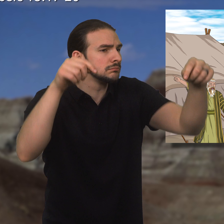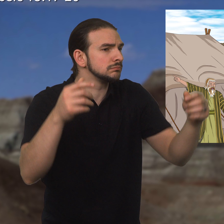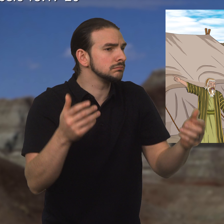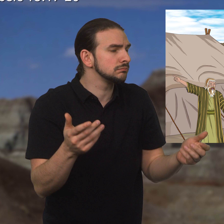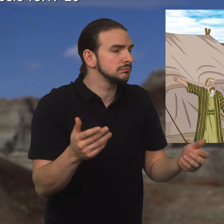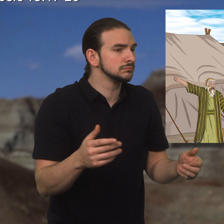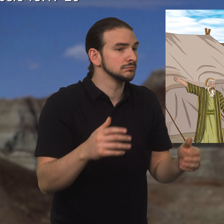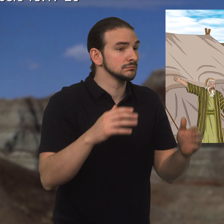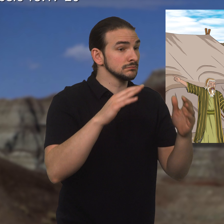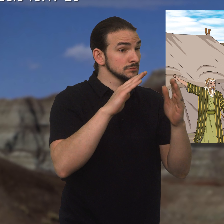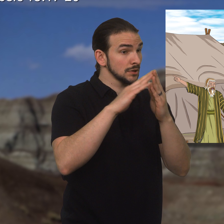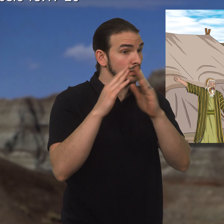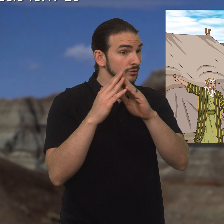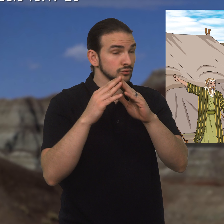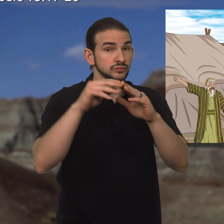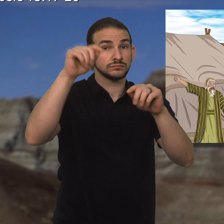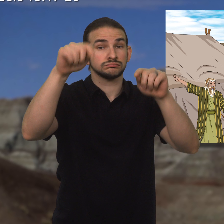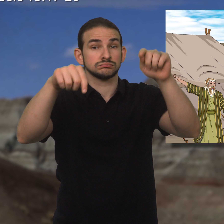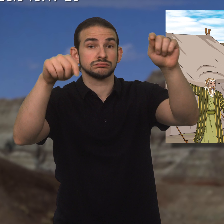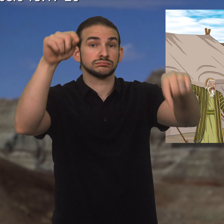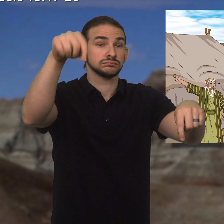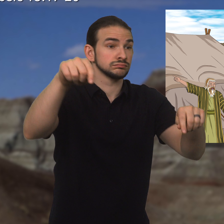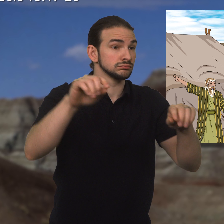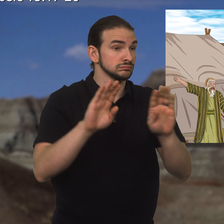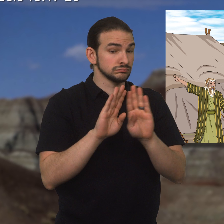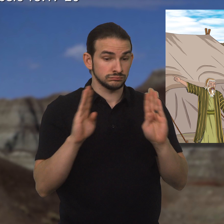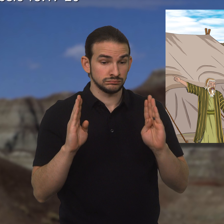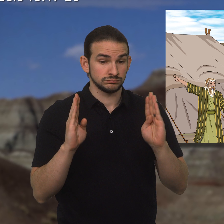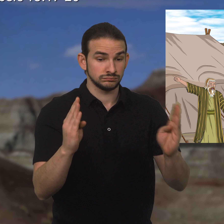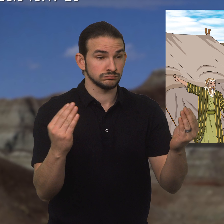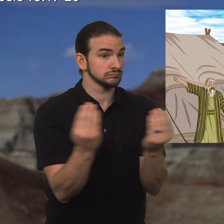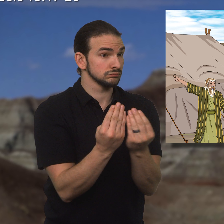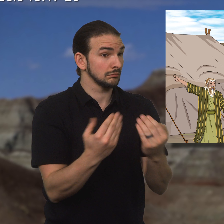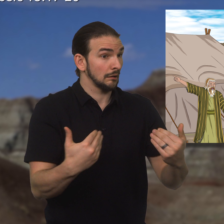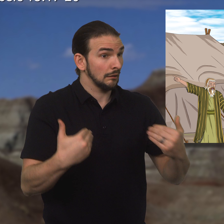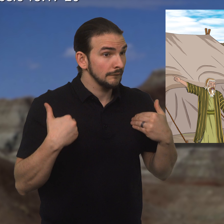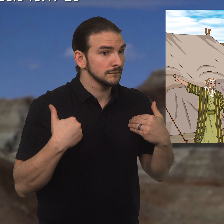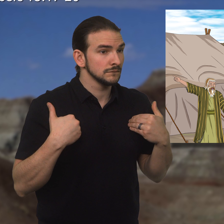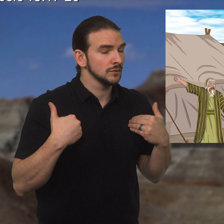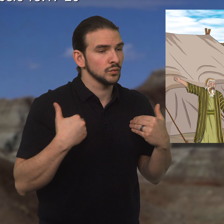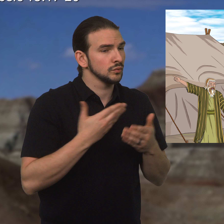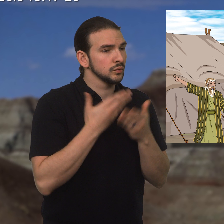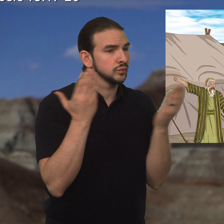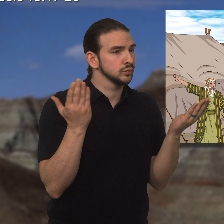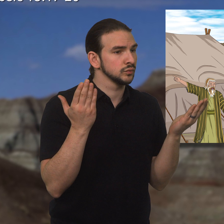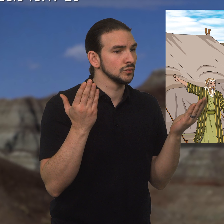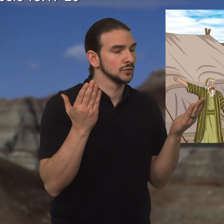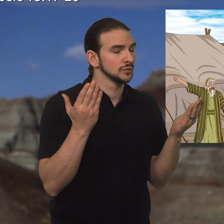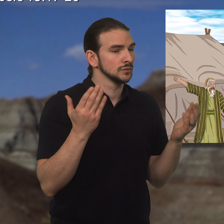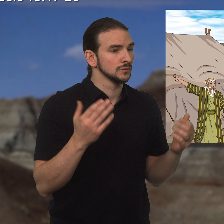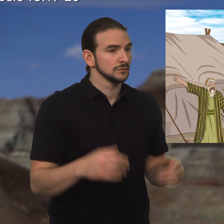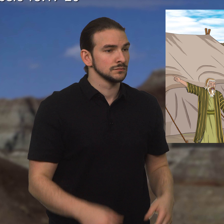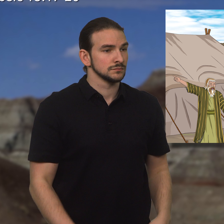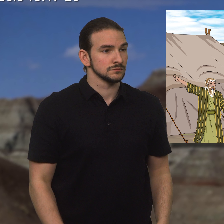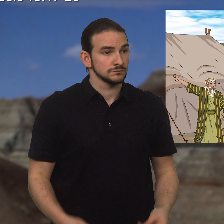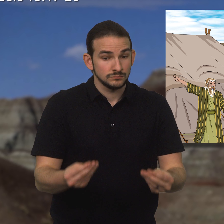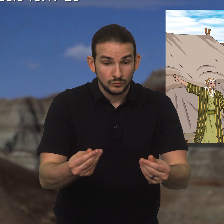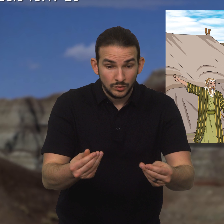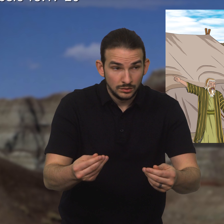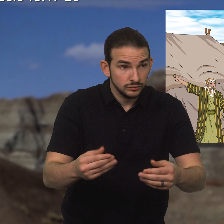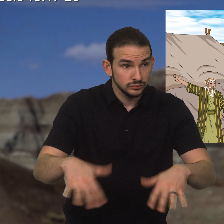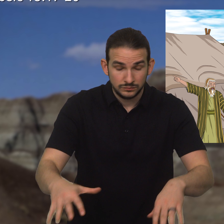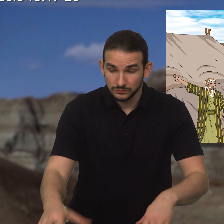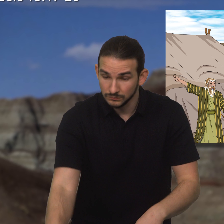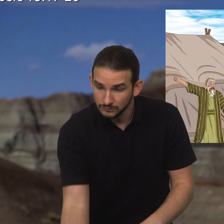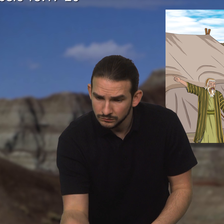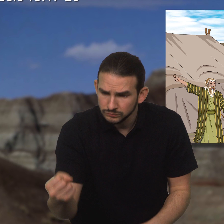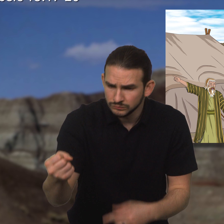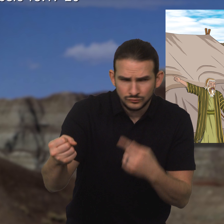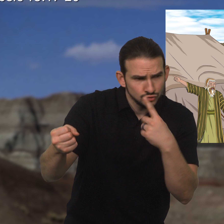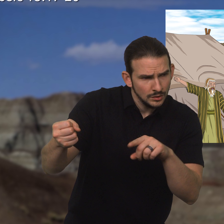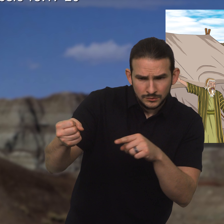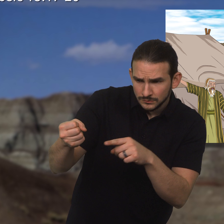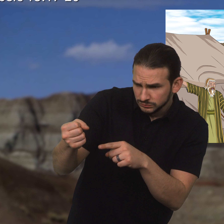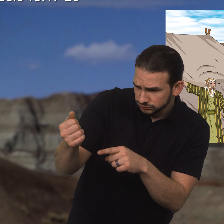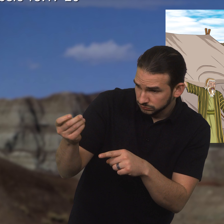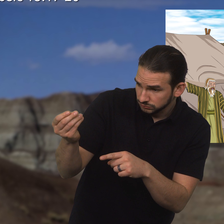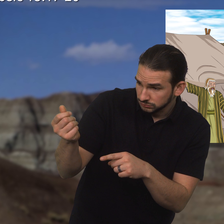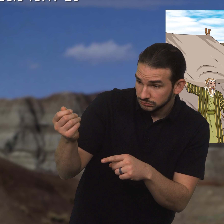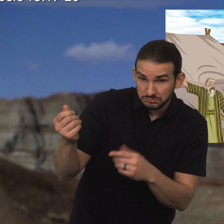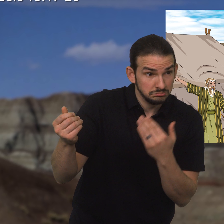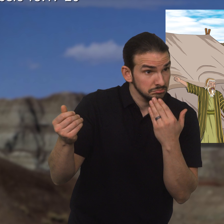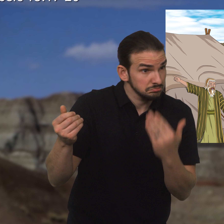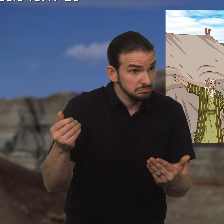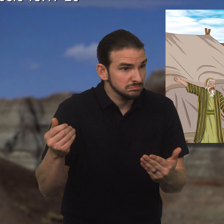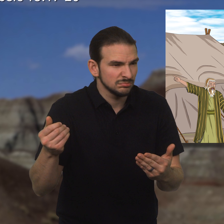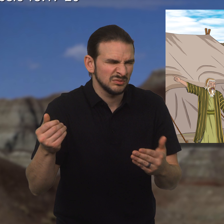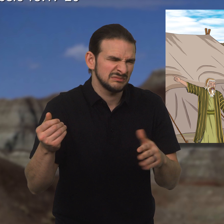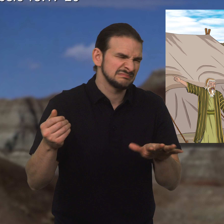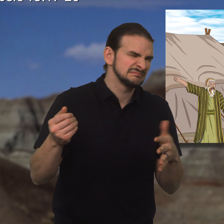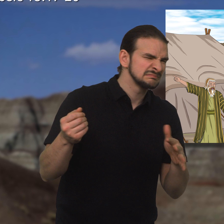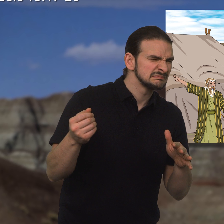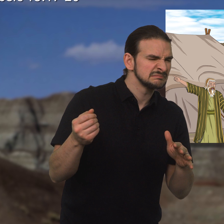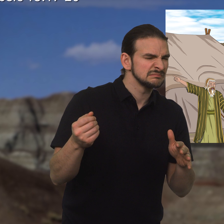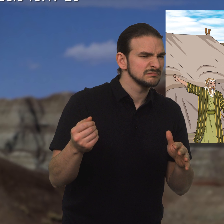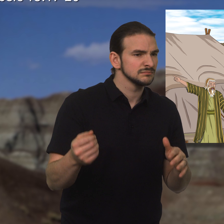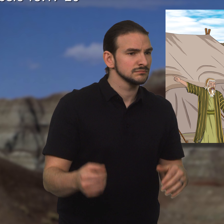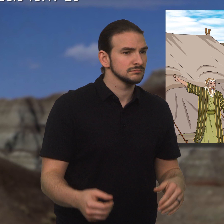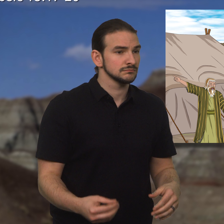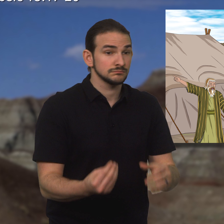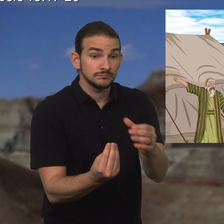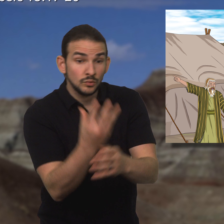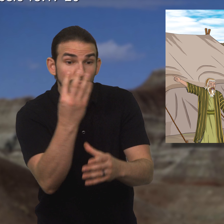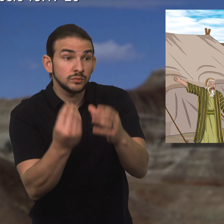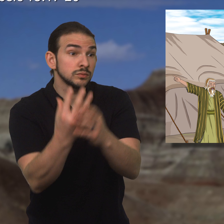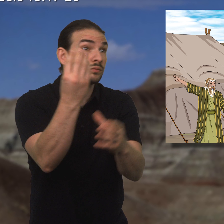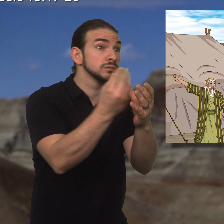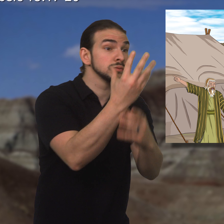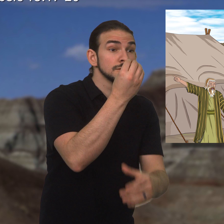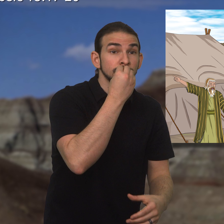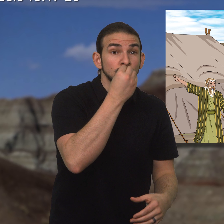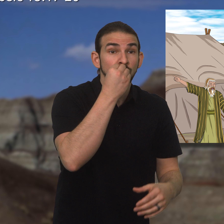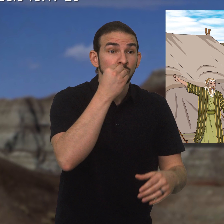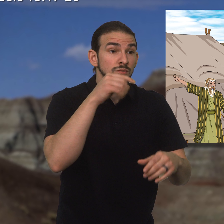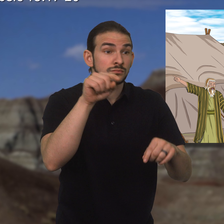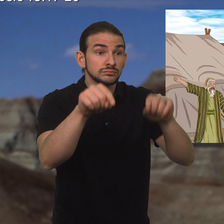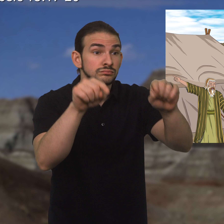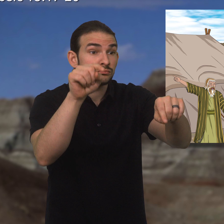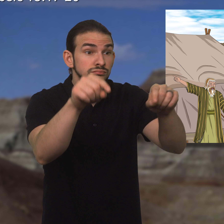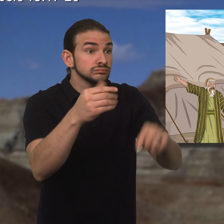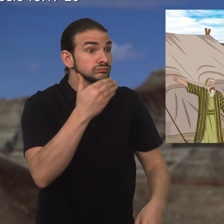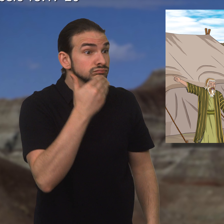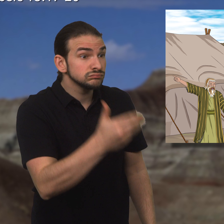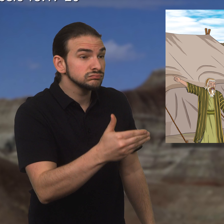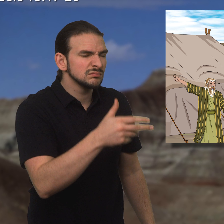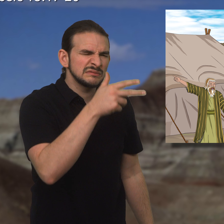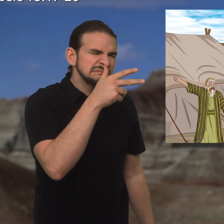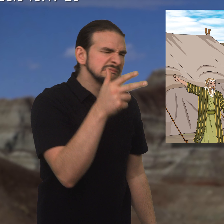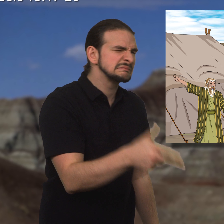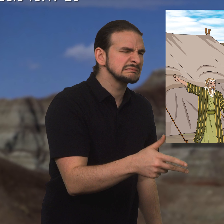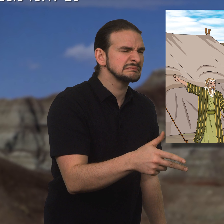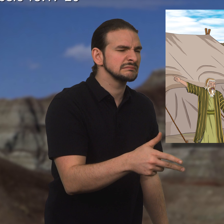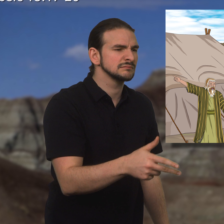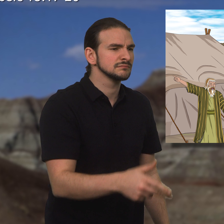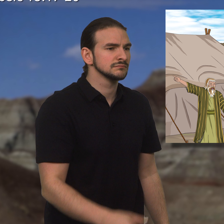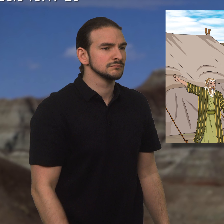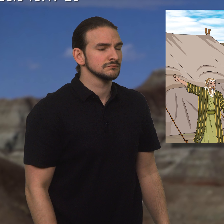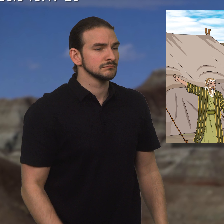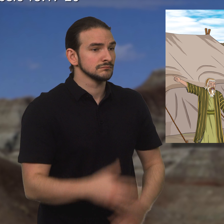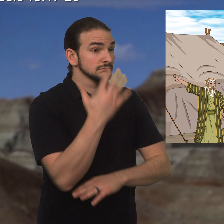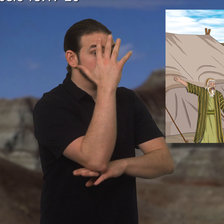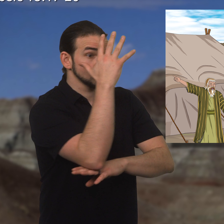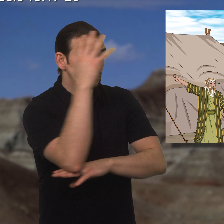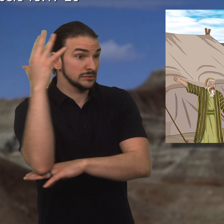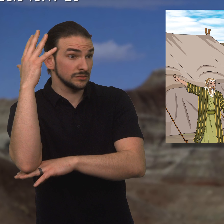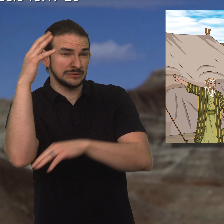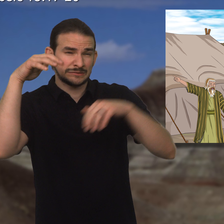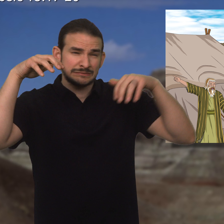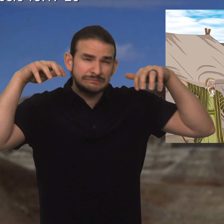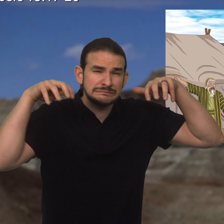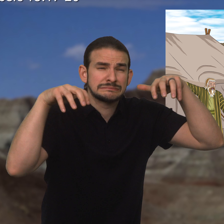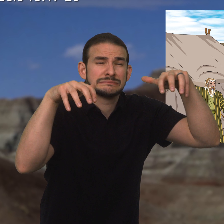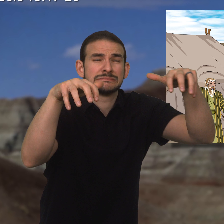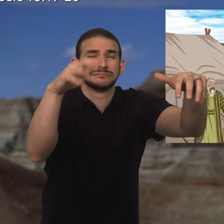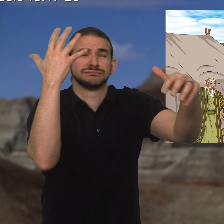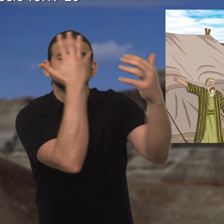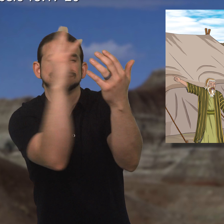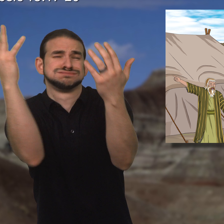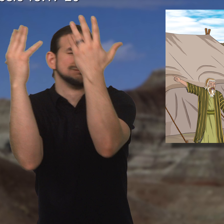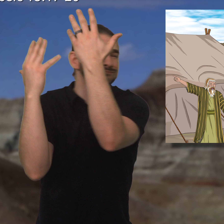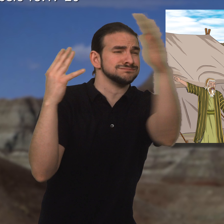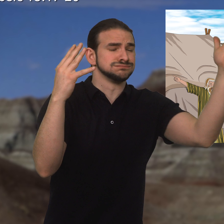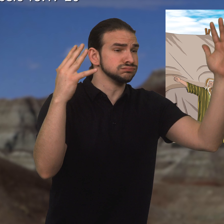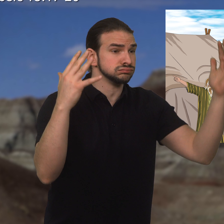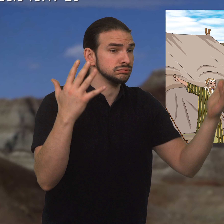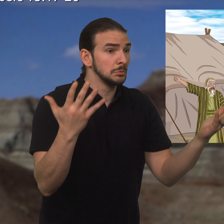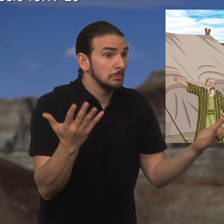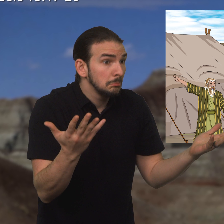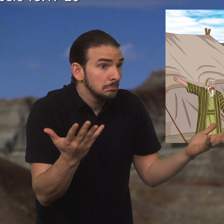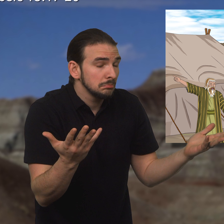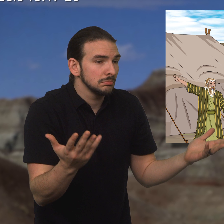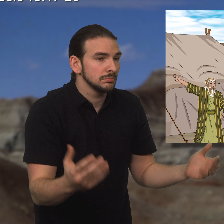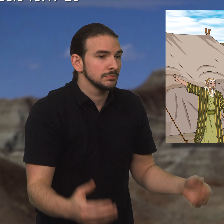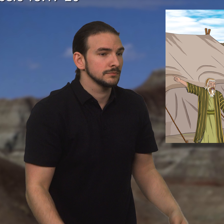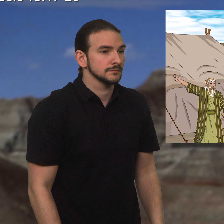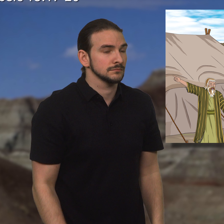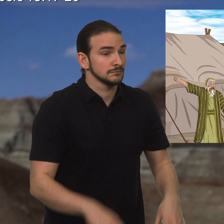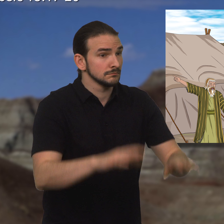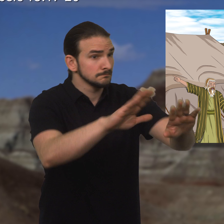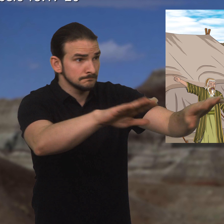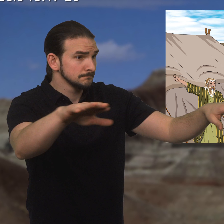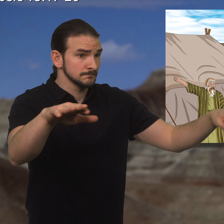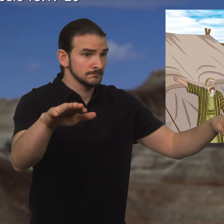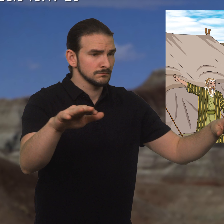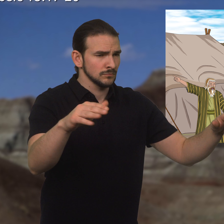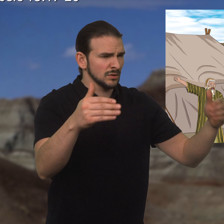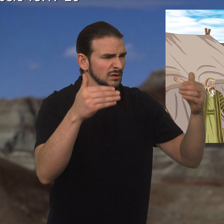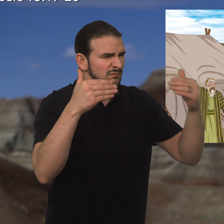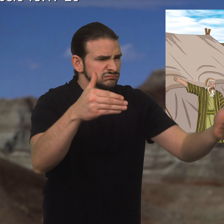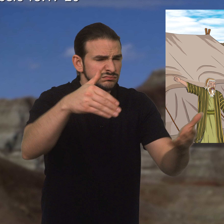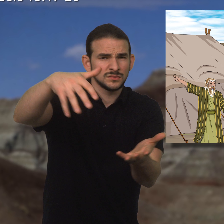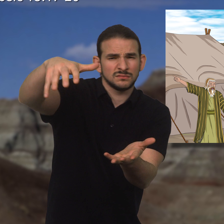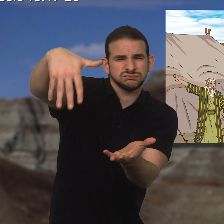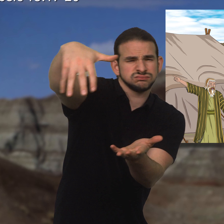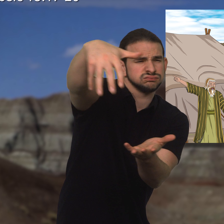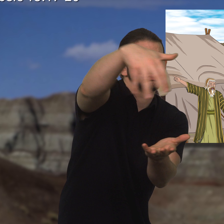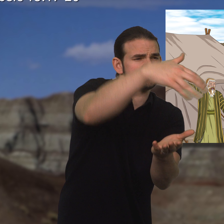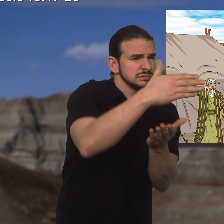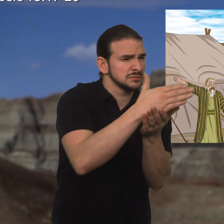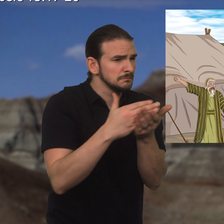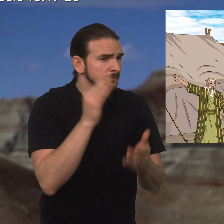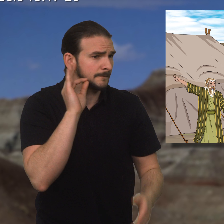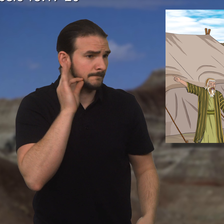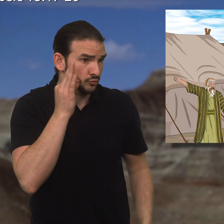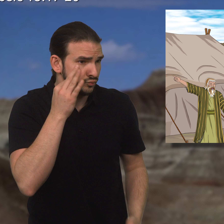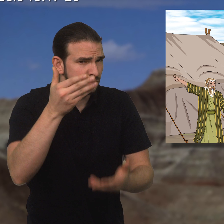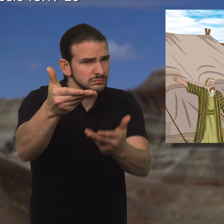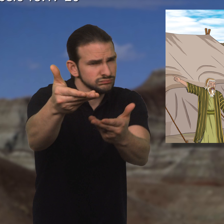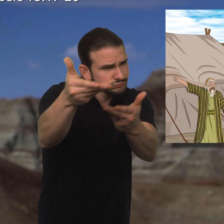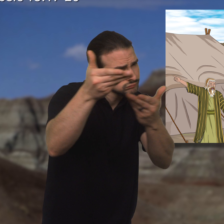Are the cities where they dwell open camps or fortifications? Is the soil fertile or unproductive? Are there trees in it or not?